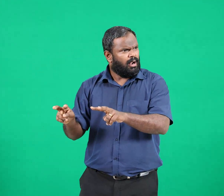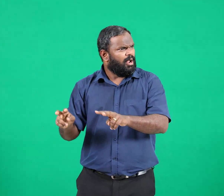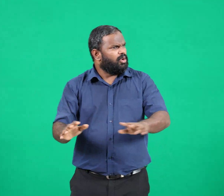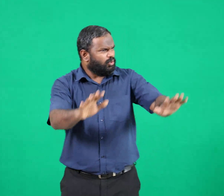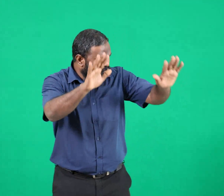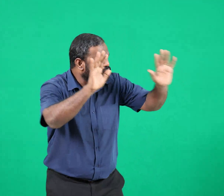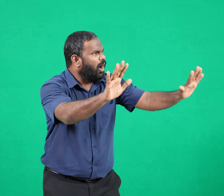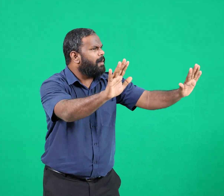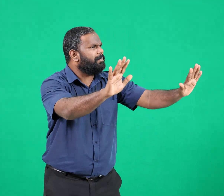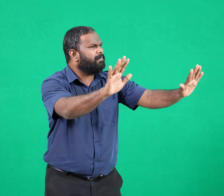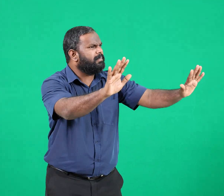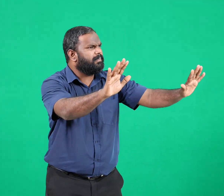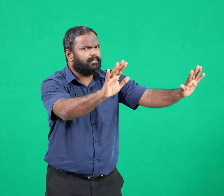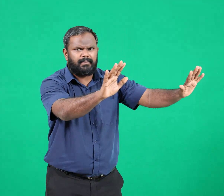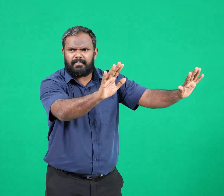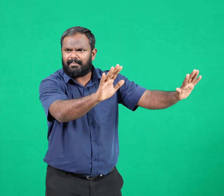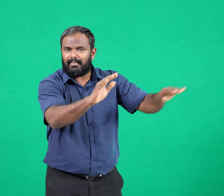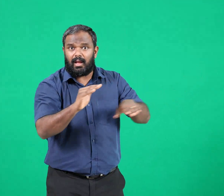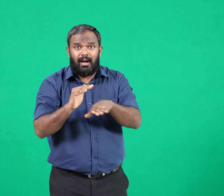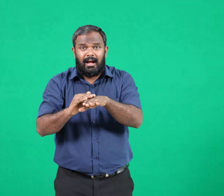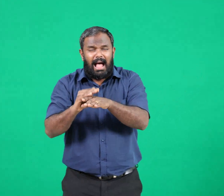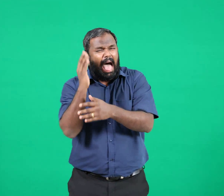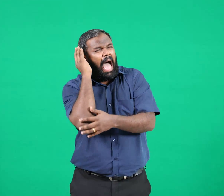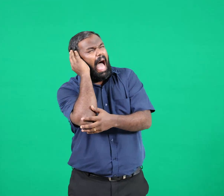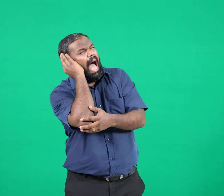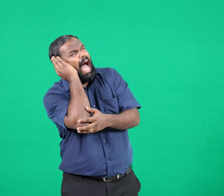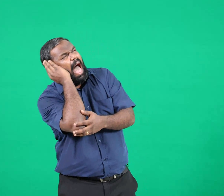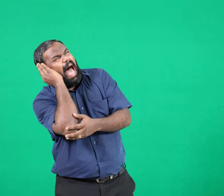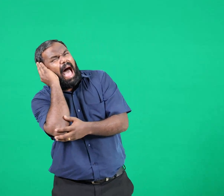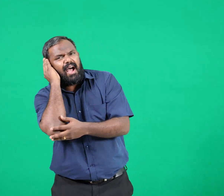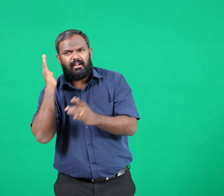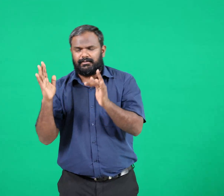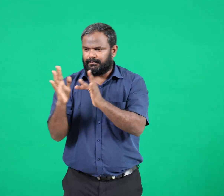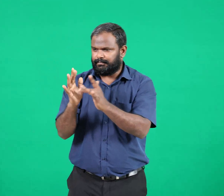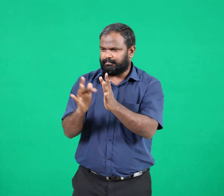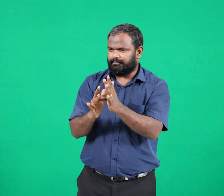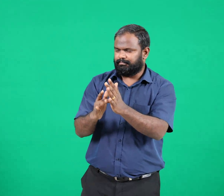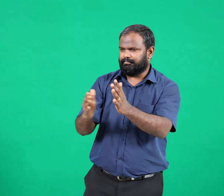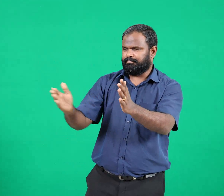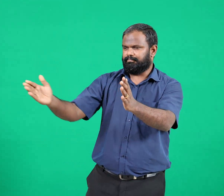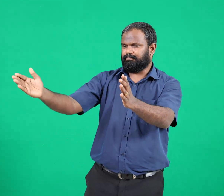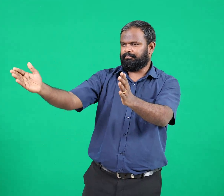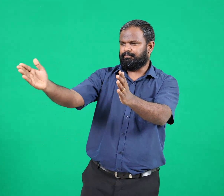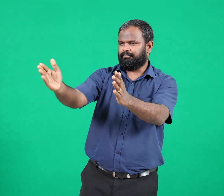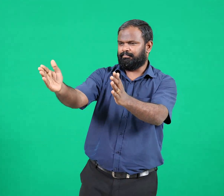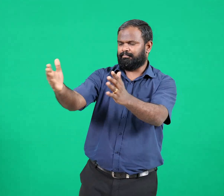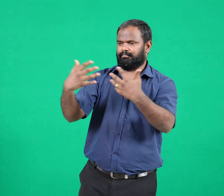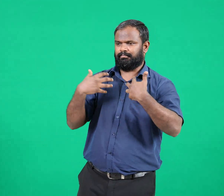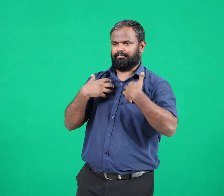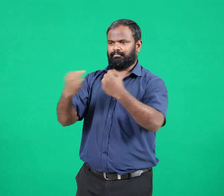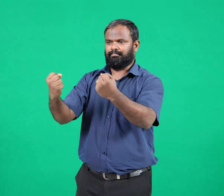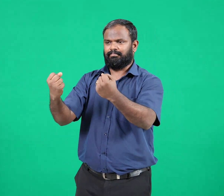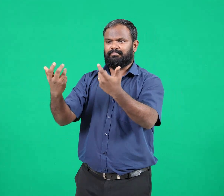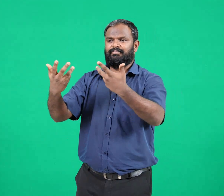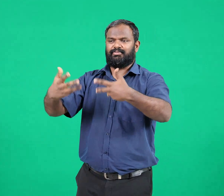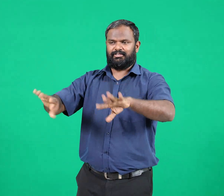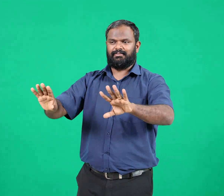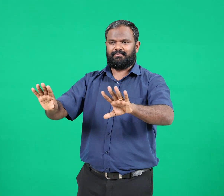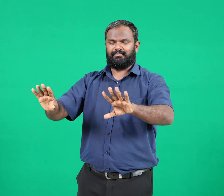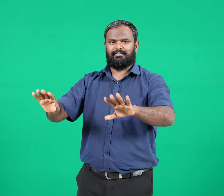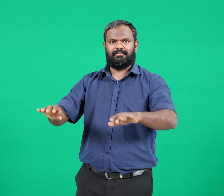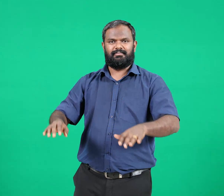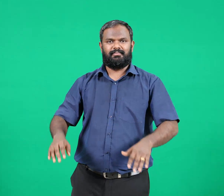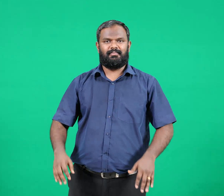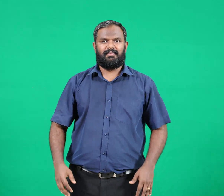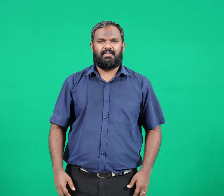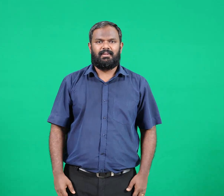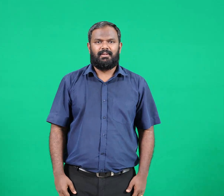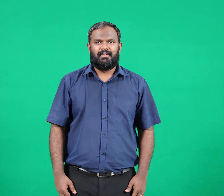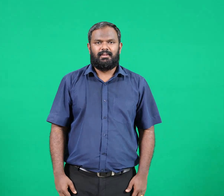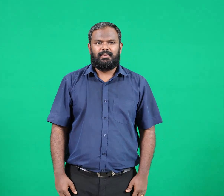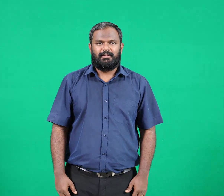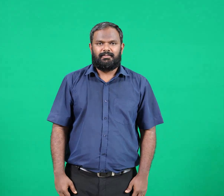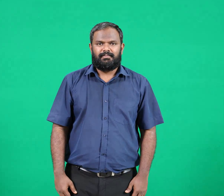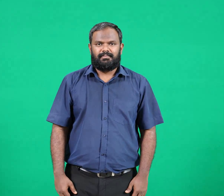And He touched the man's ear and healed him.